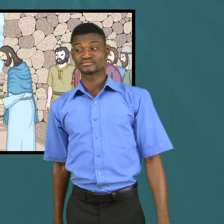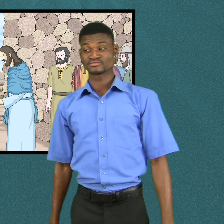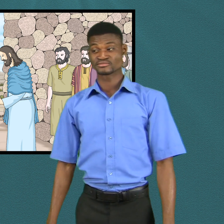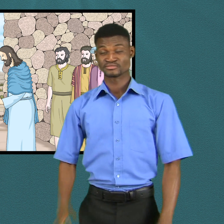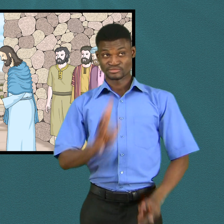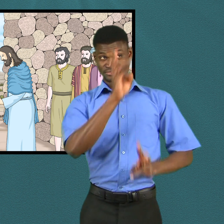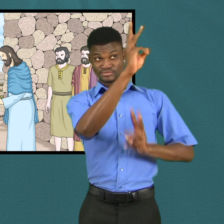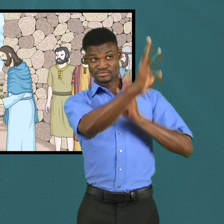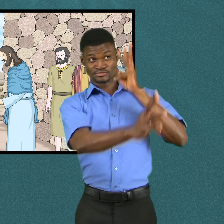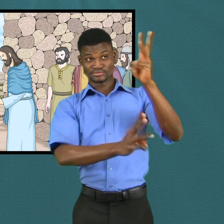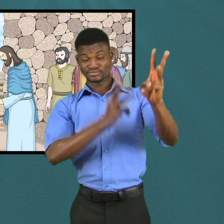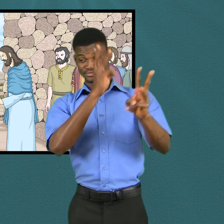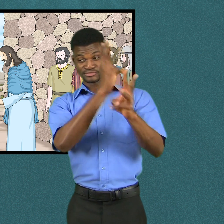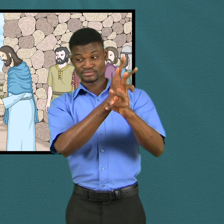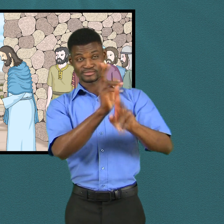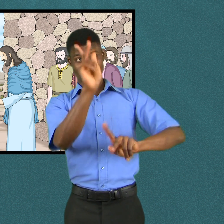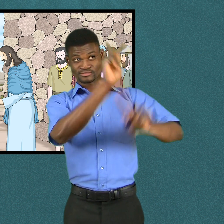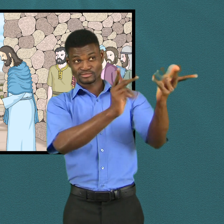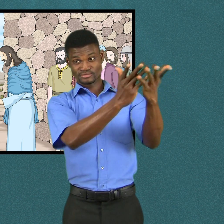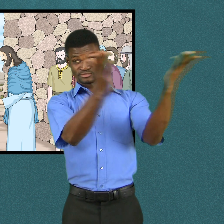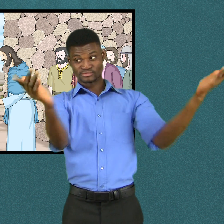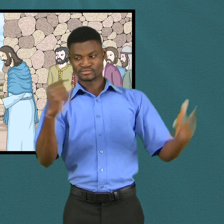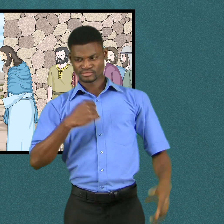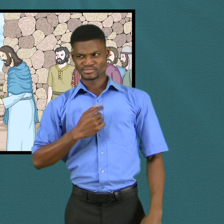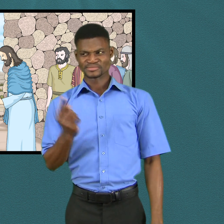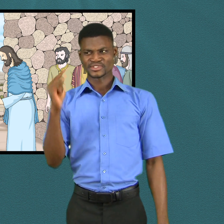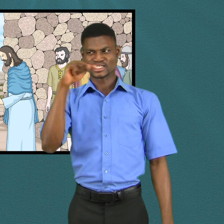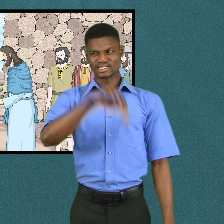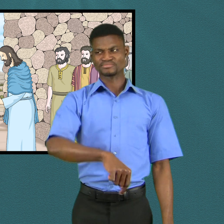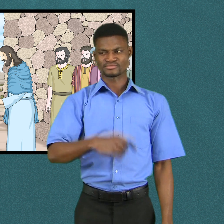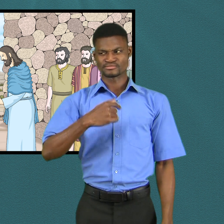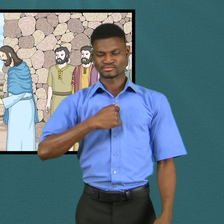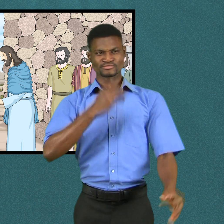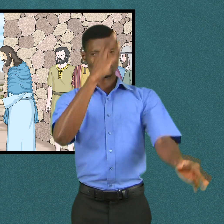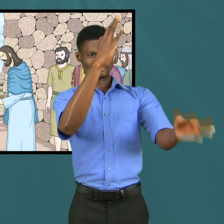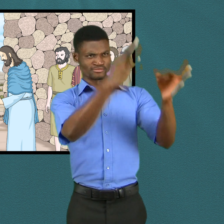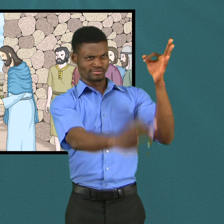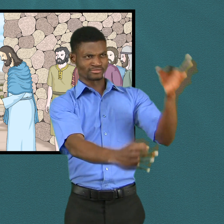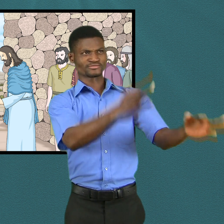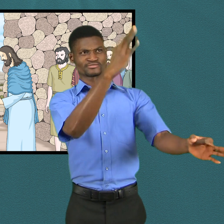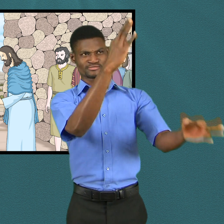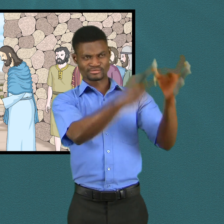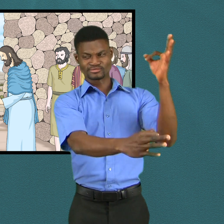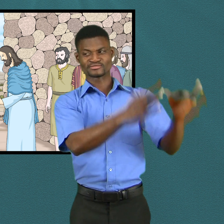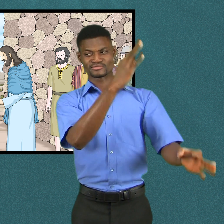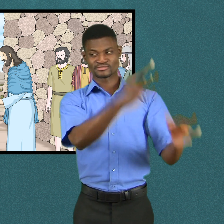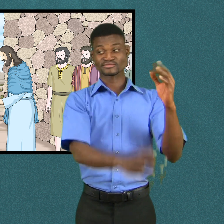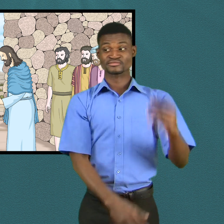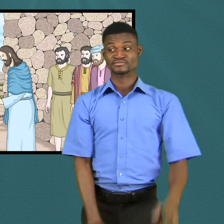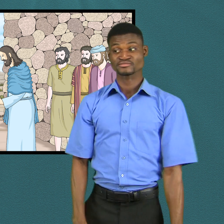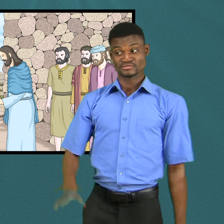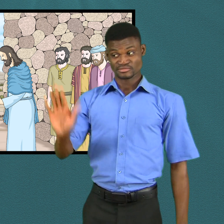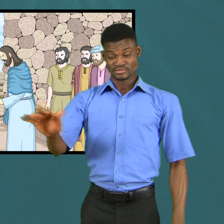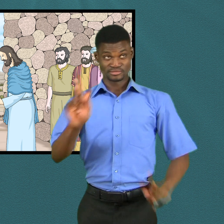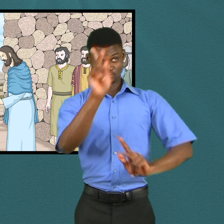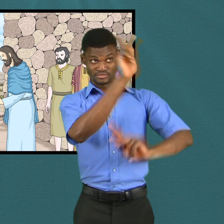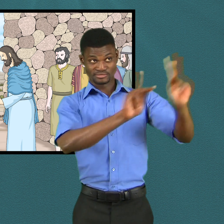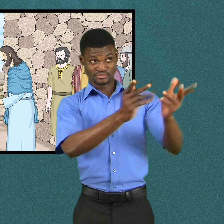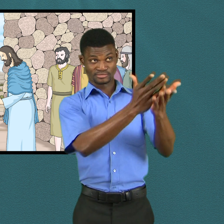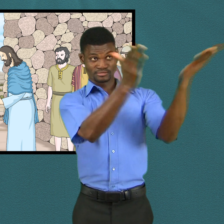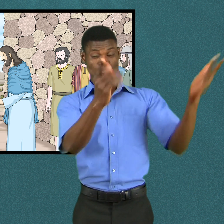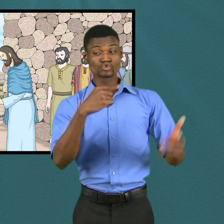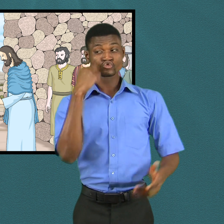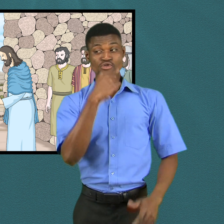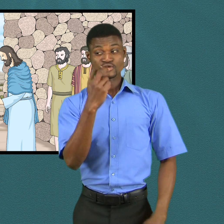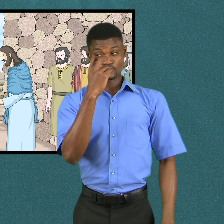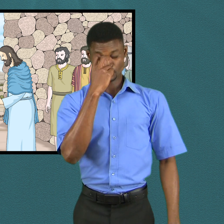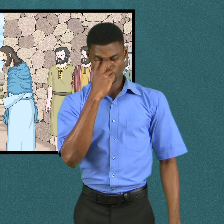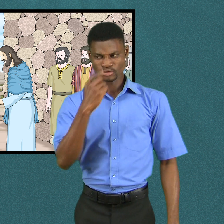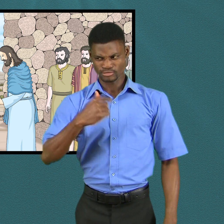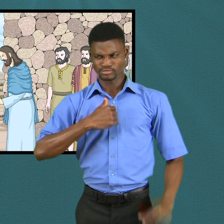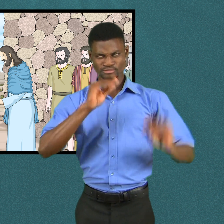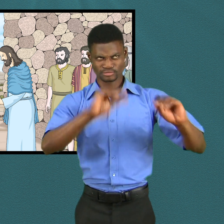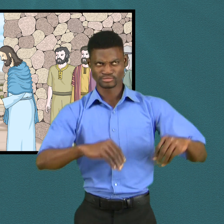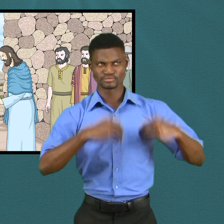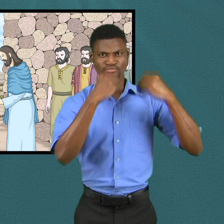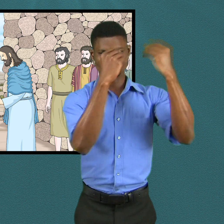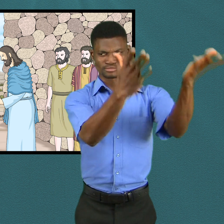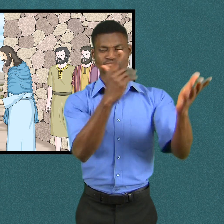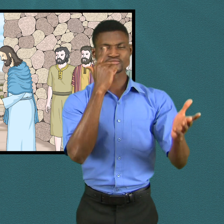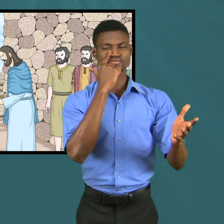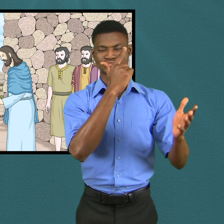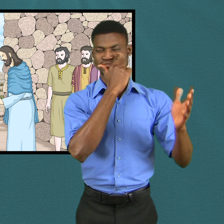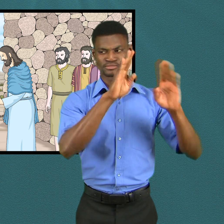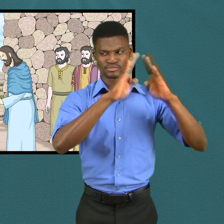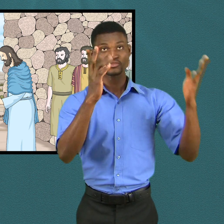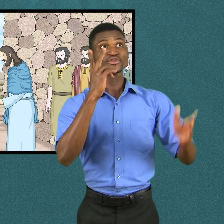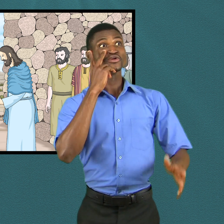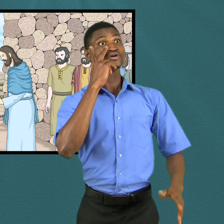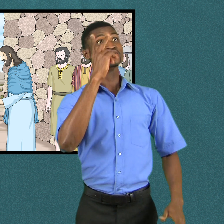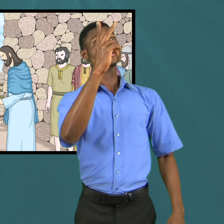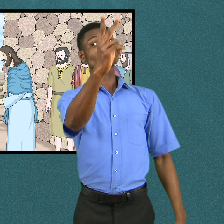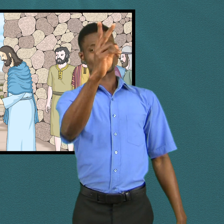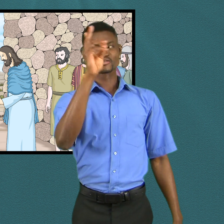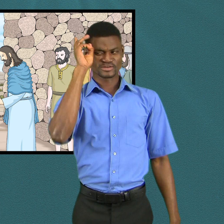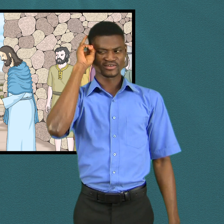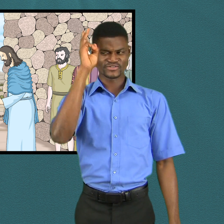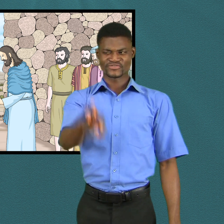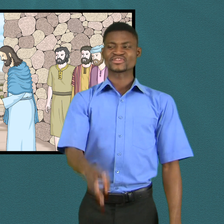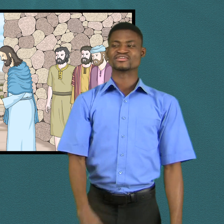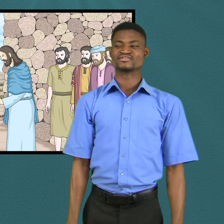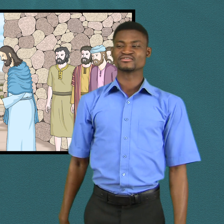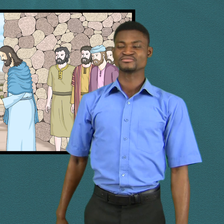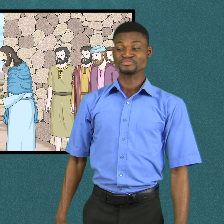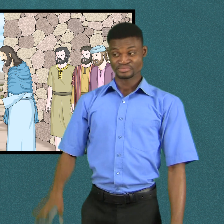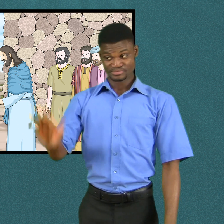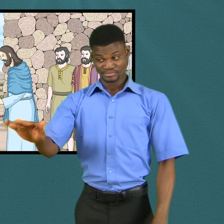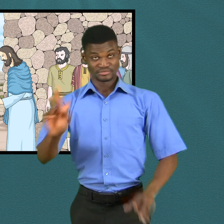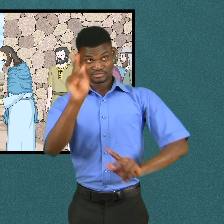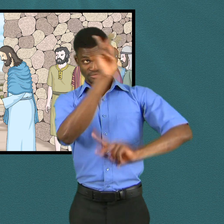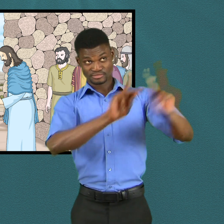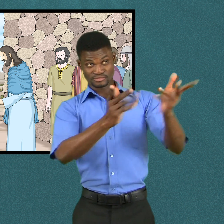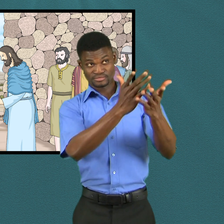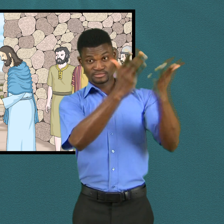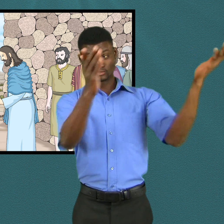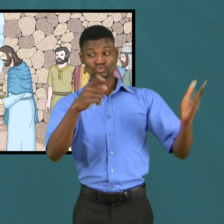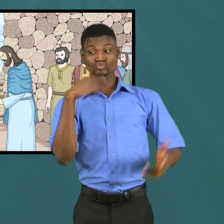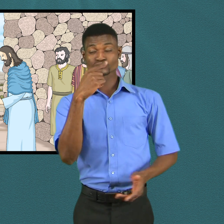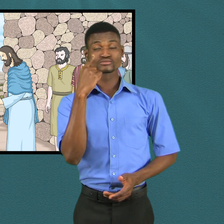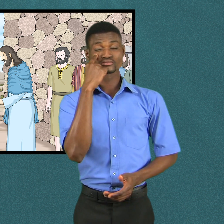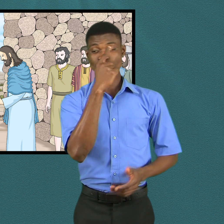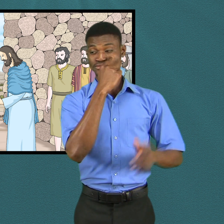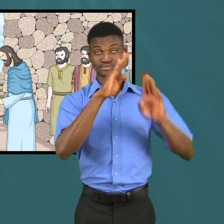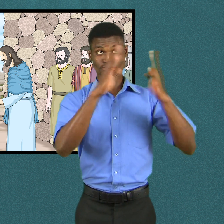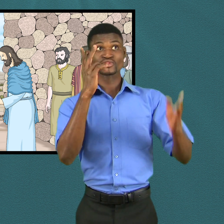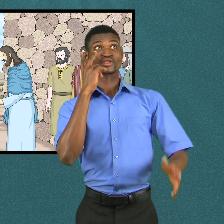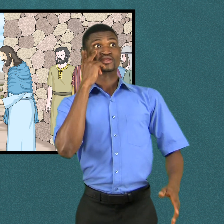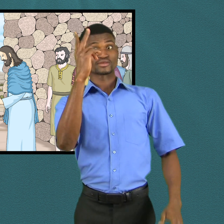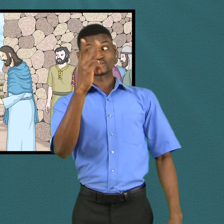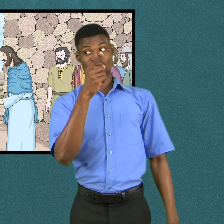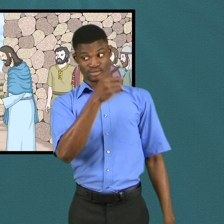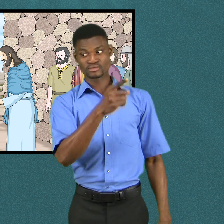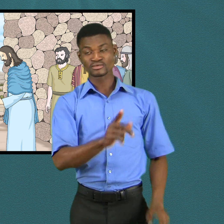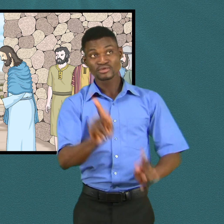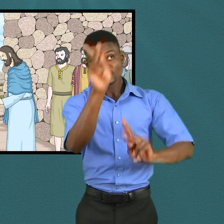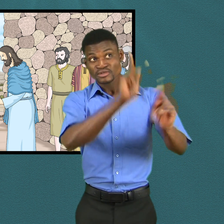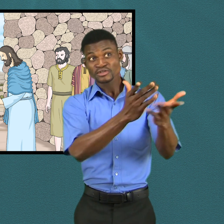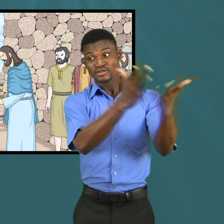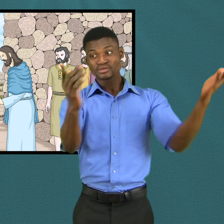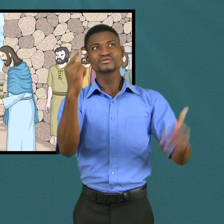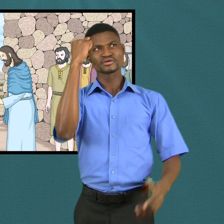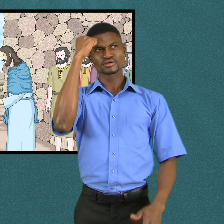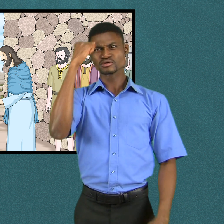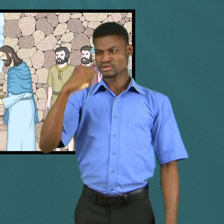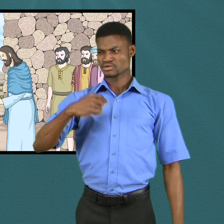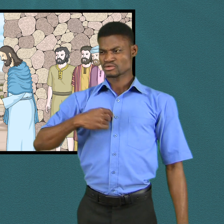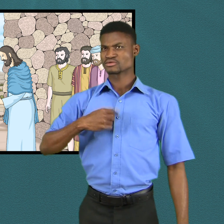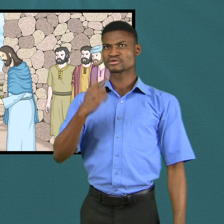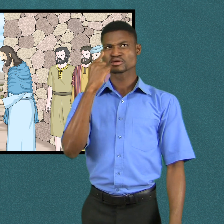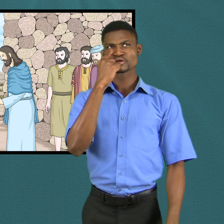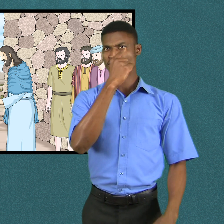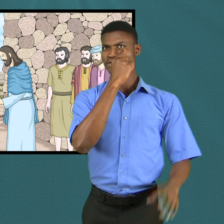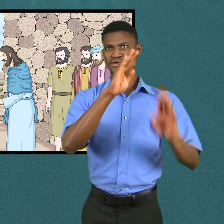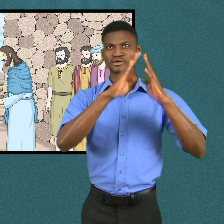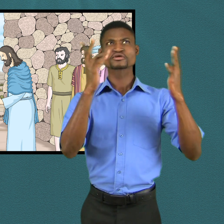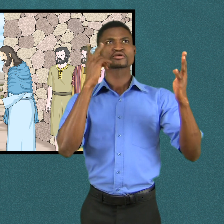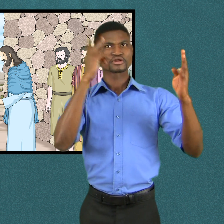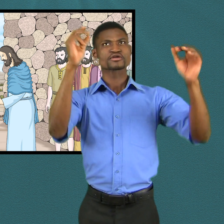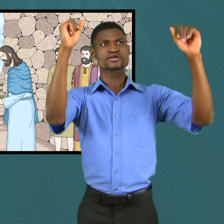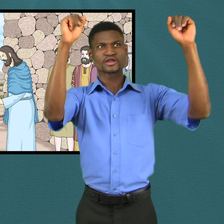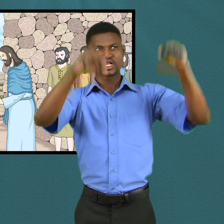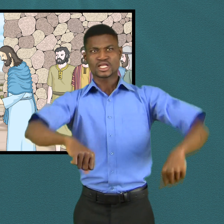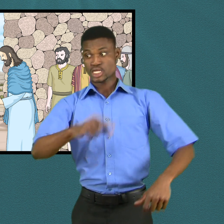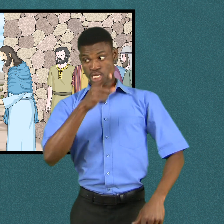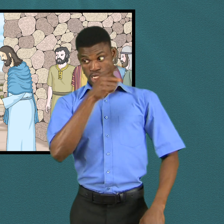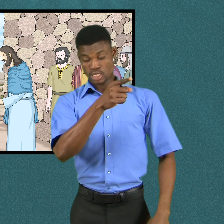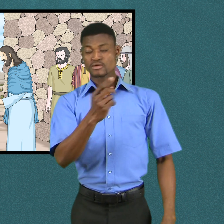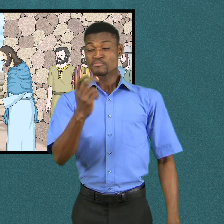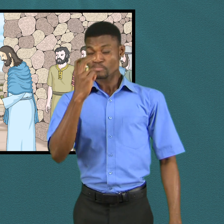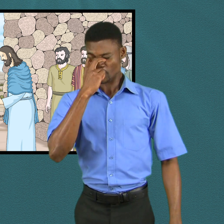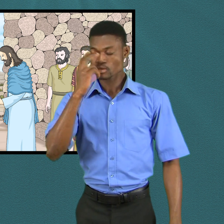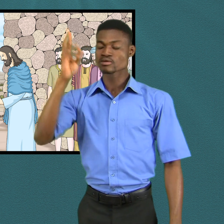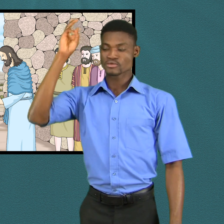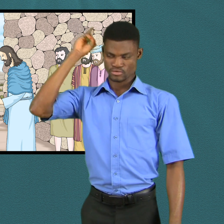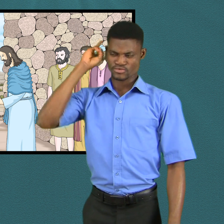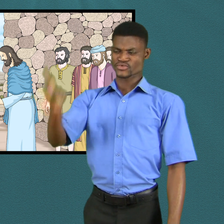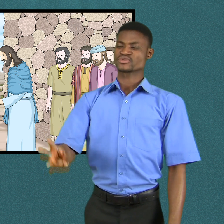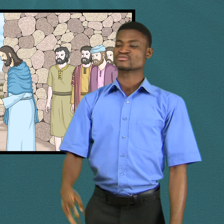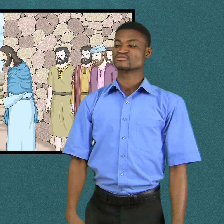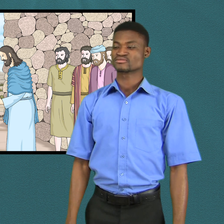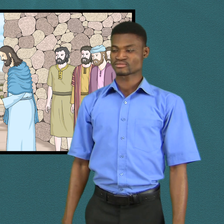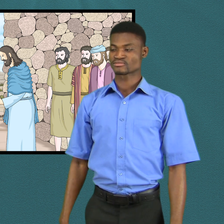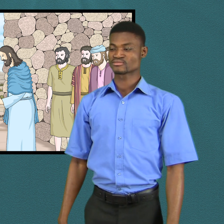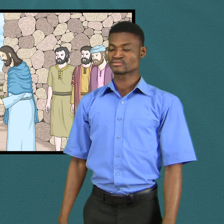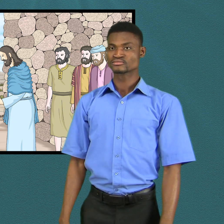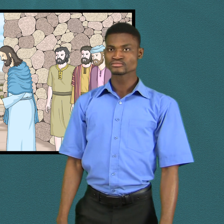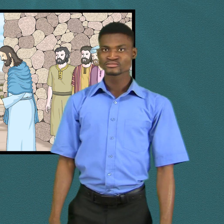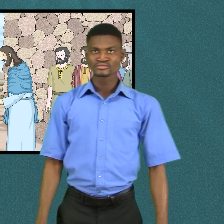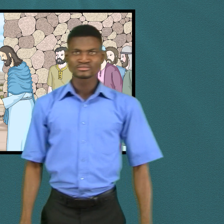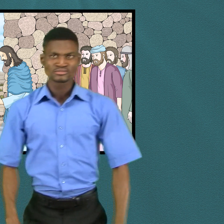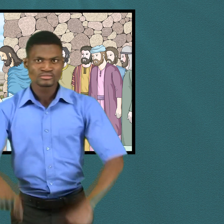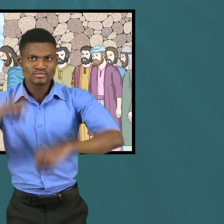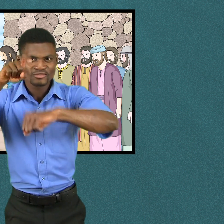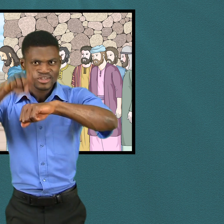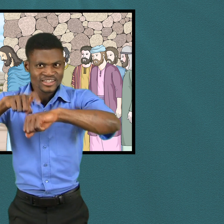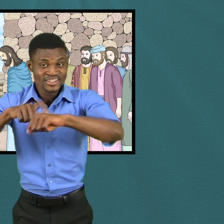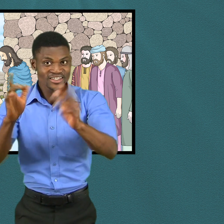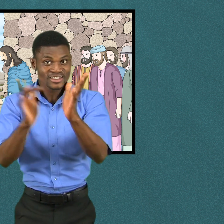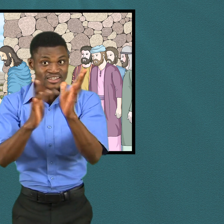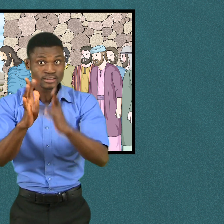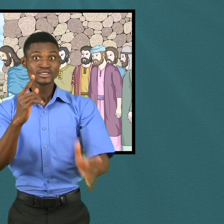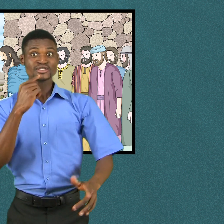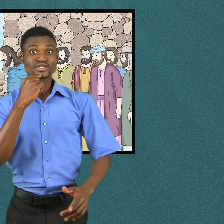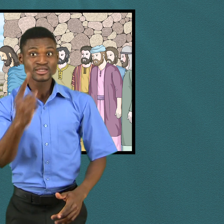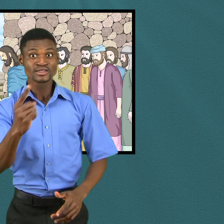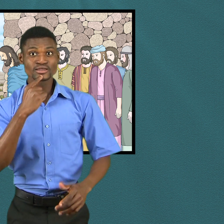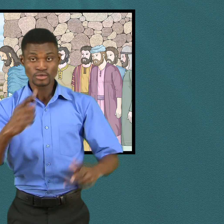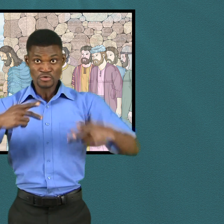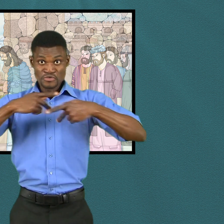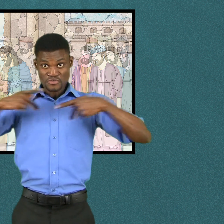Then Jesus declared, “For judgment I have come into this world, so that the blind may see and those who see may become blind.”